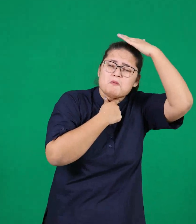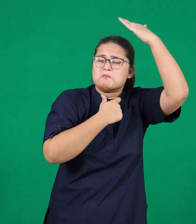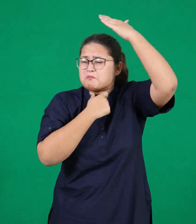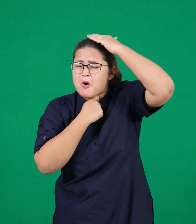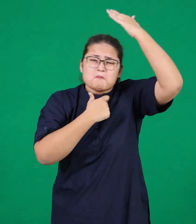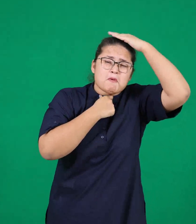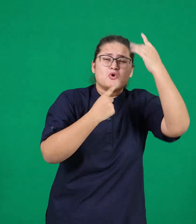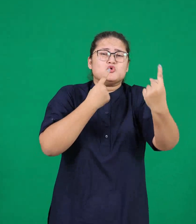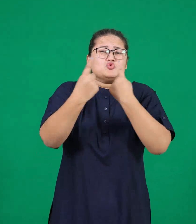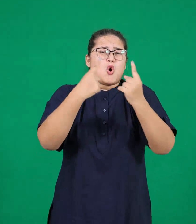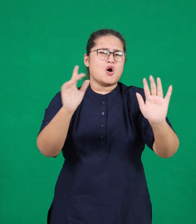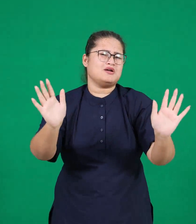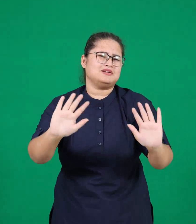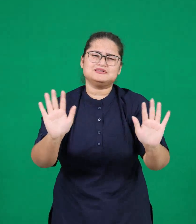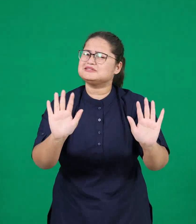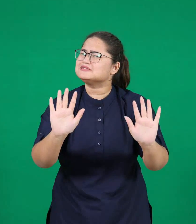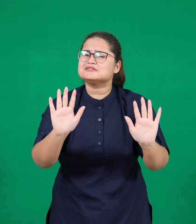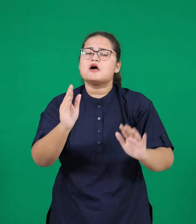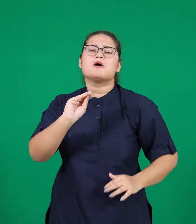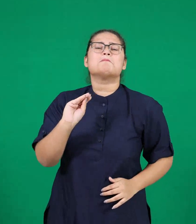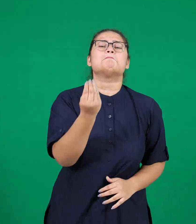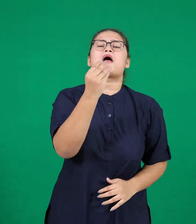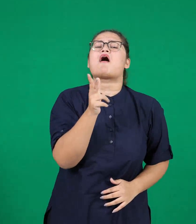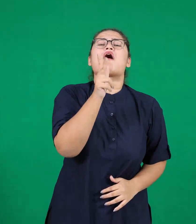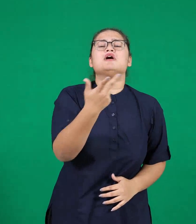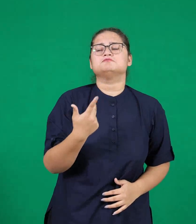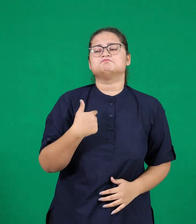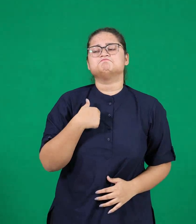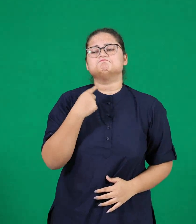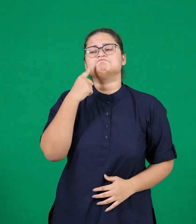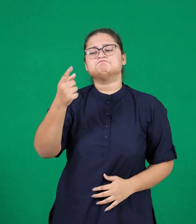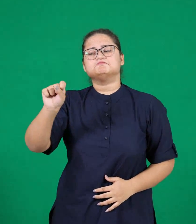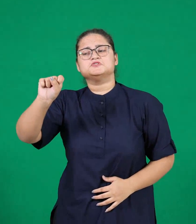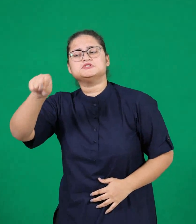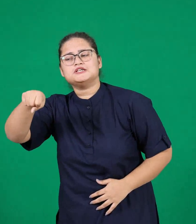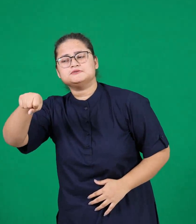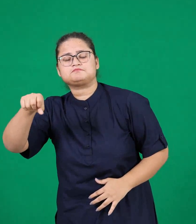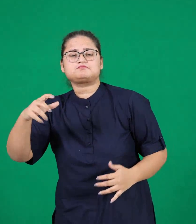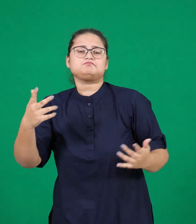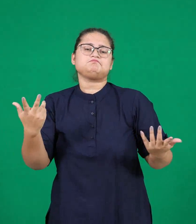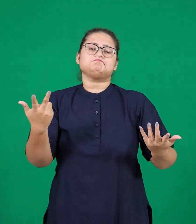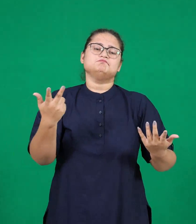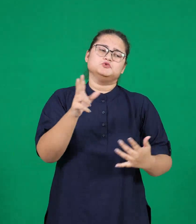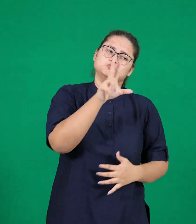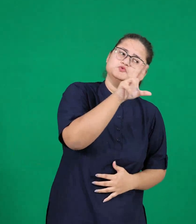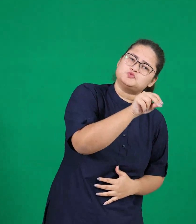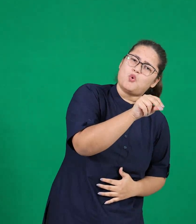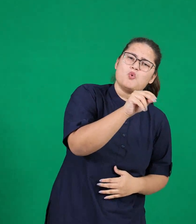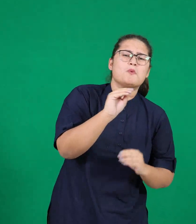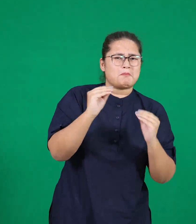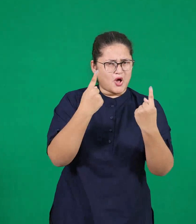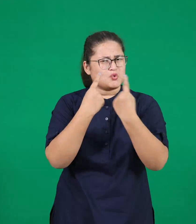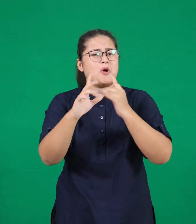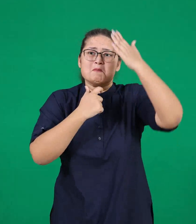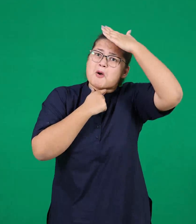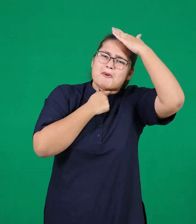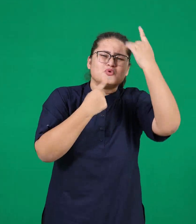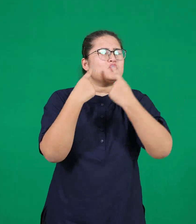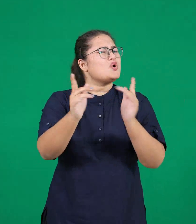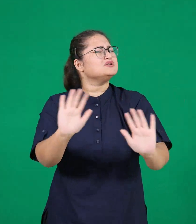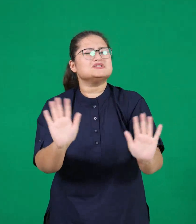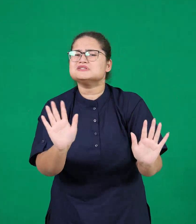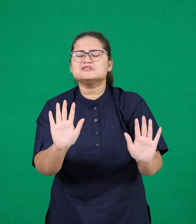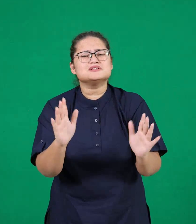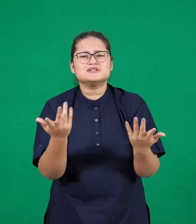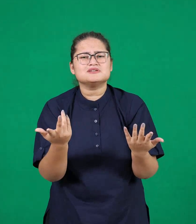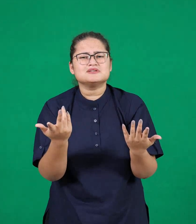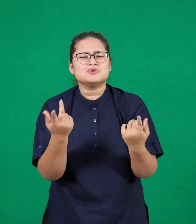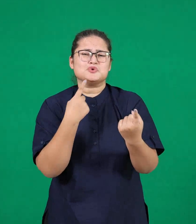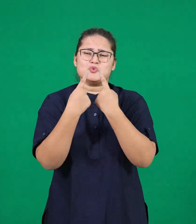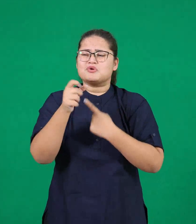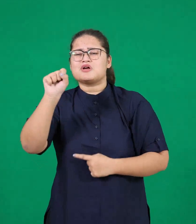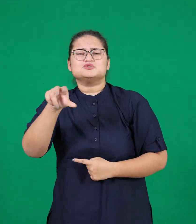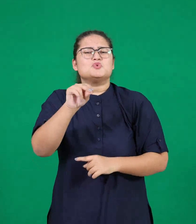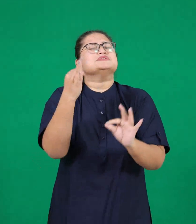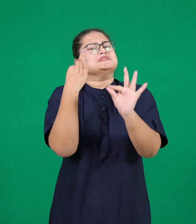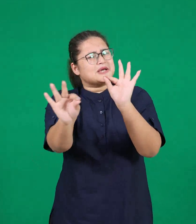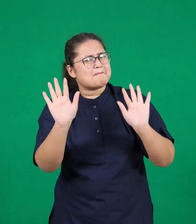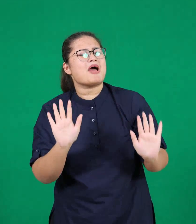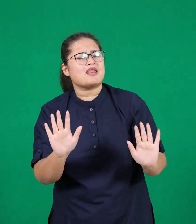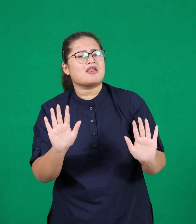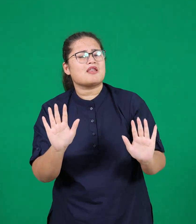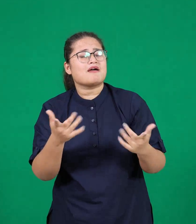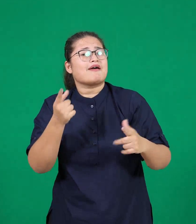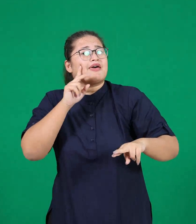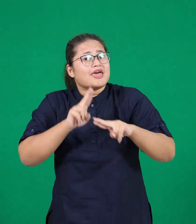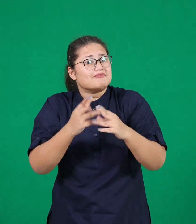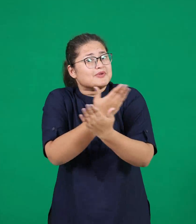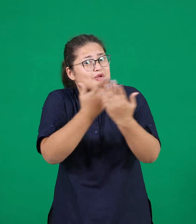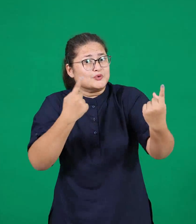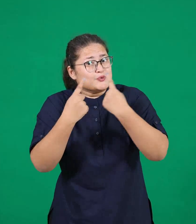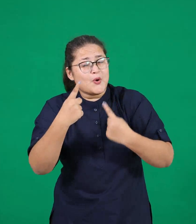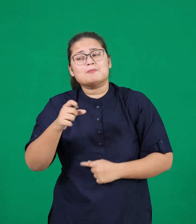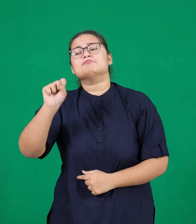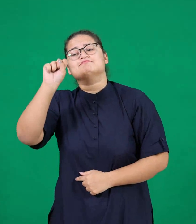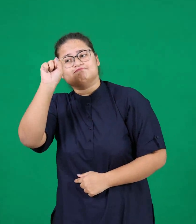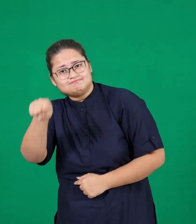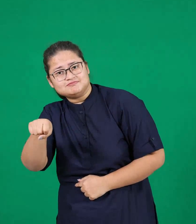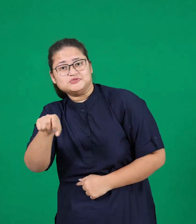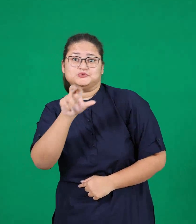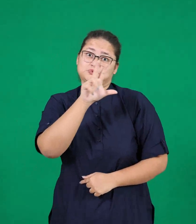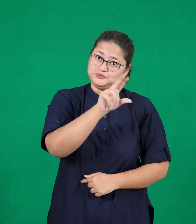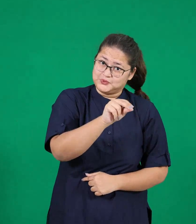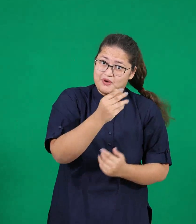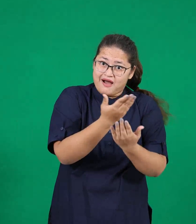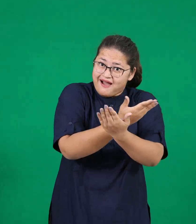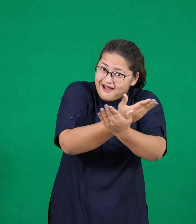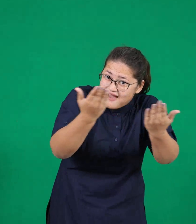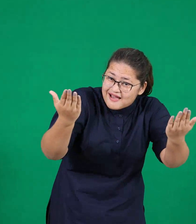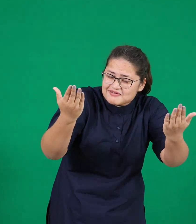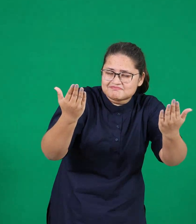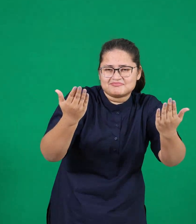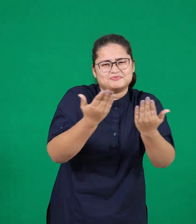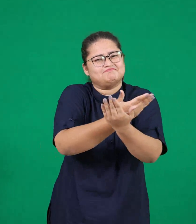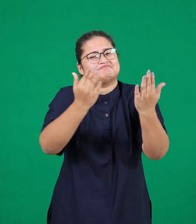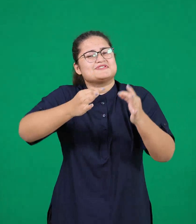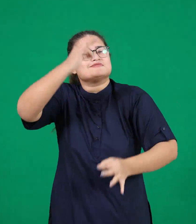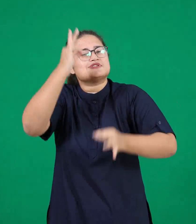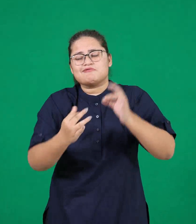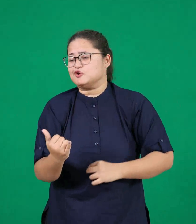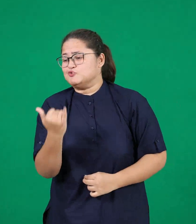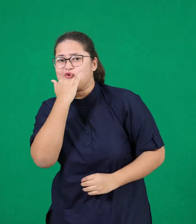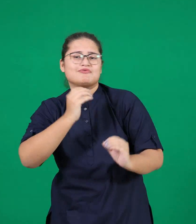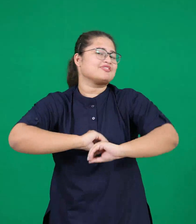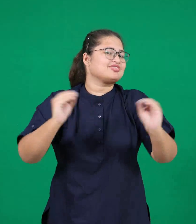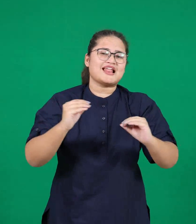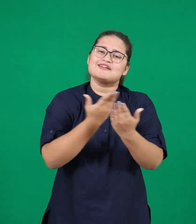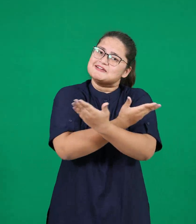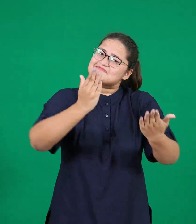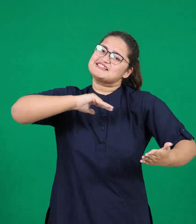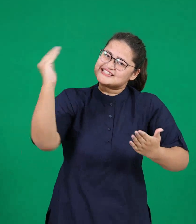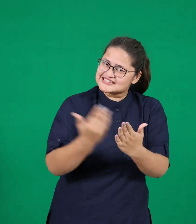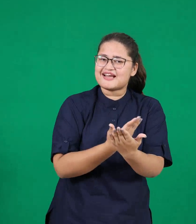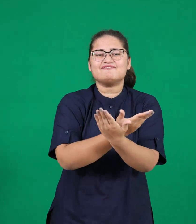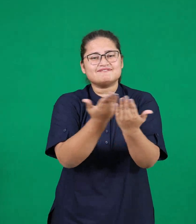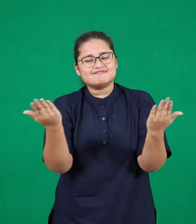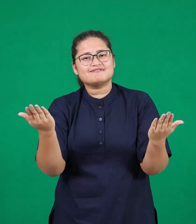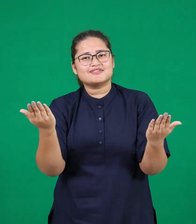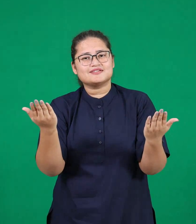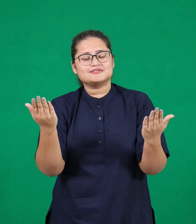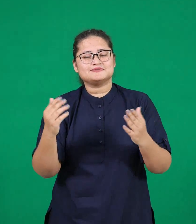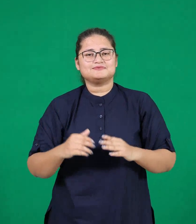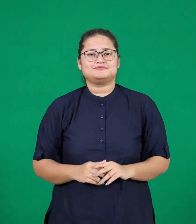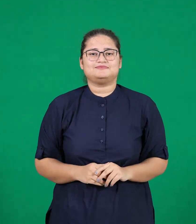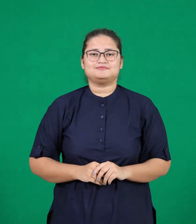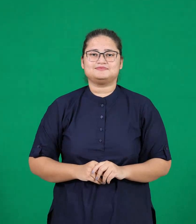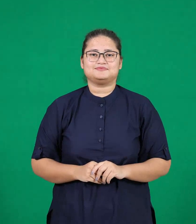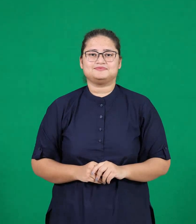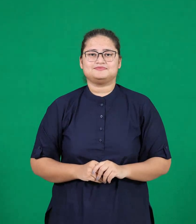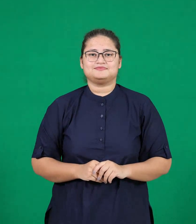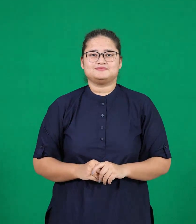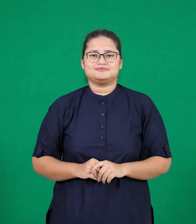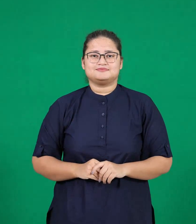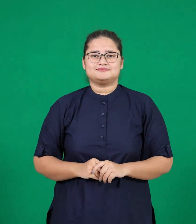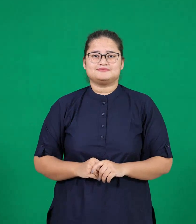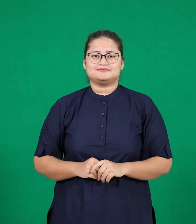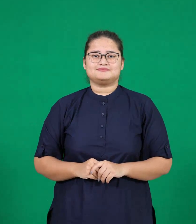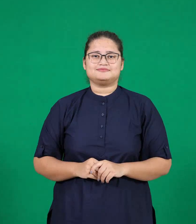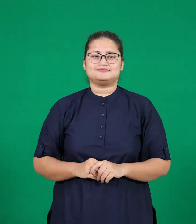Simply let your " Yes" be yes, and your " No," no, so that you will not fall under judgment.